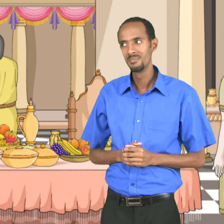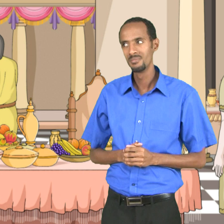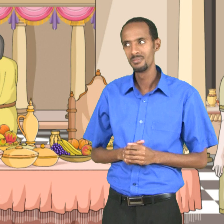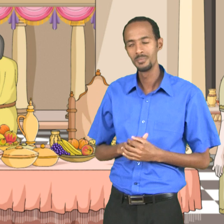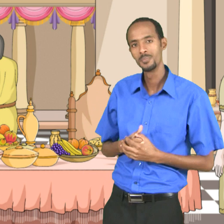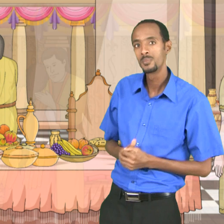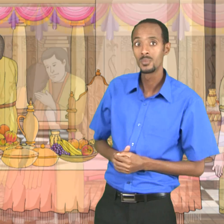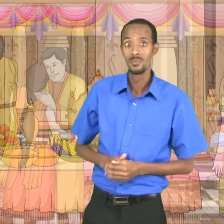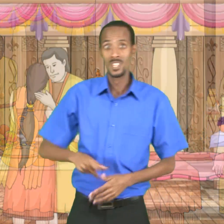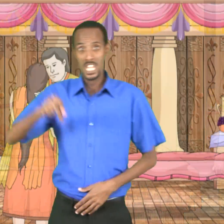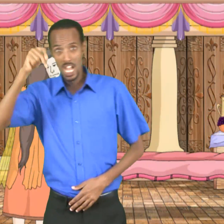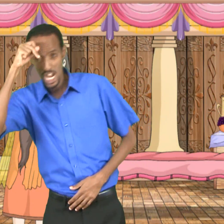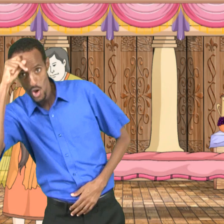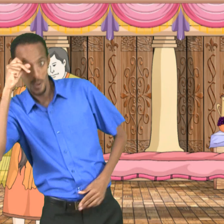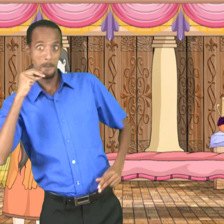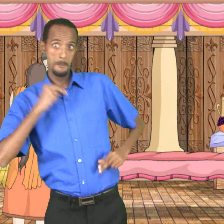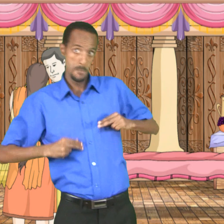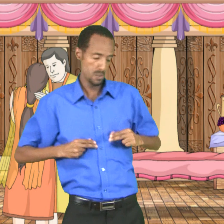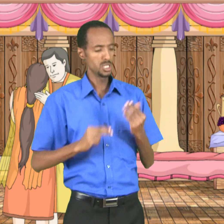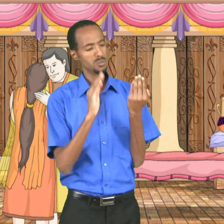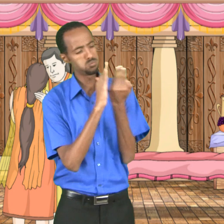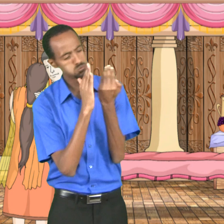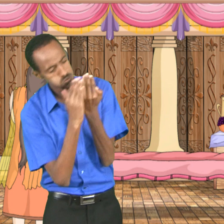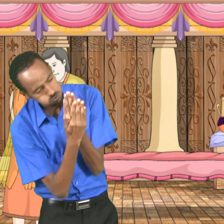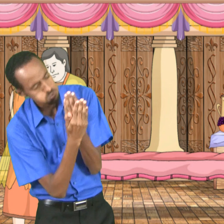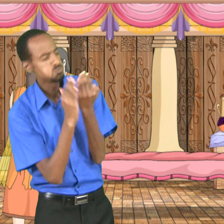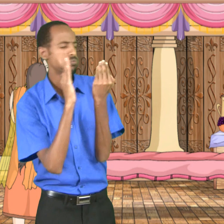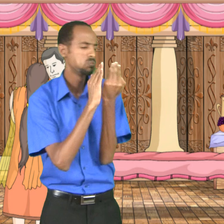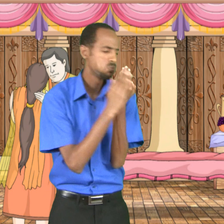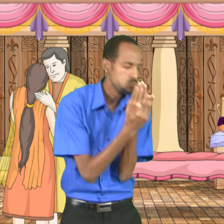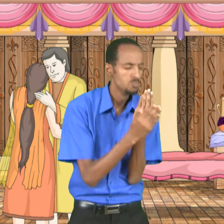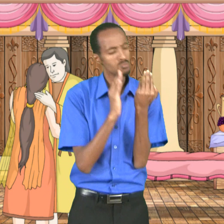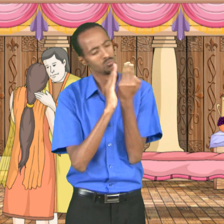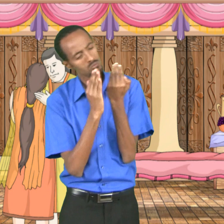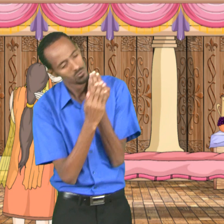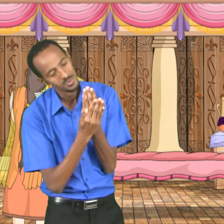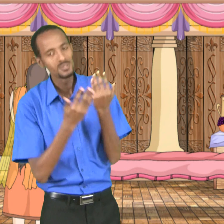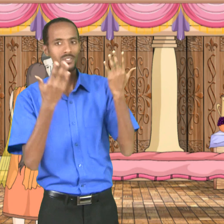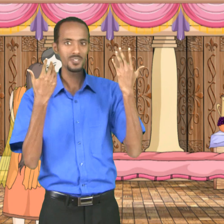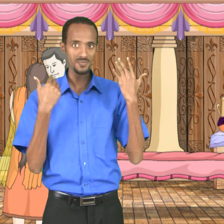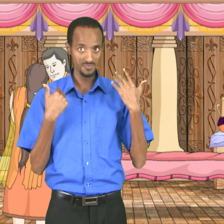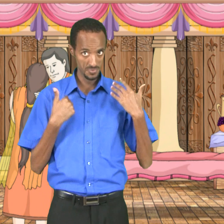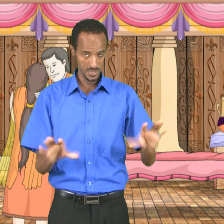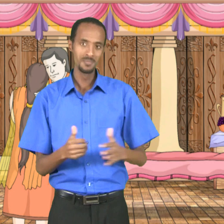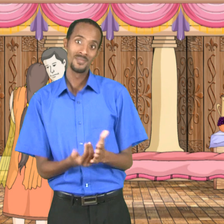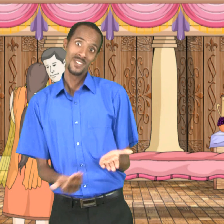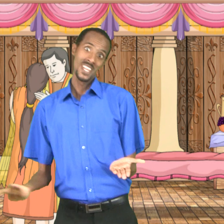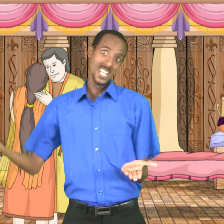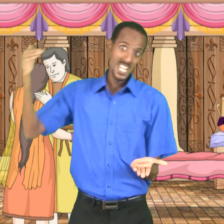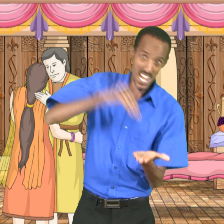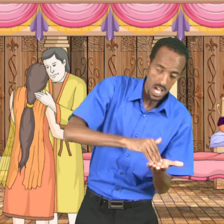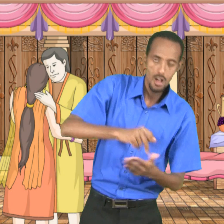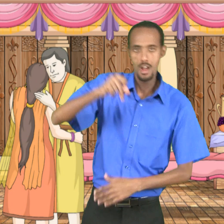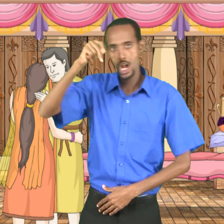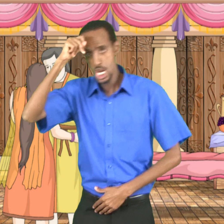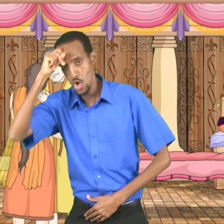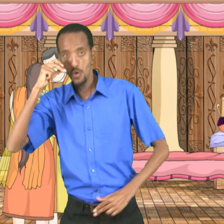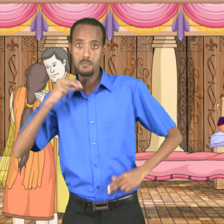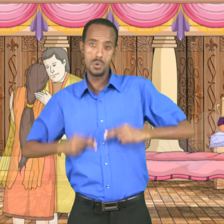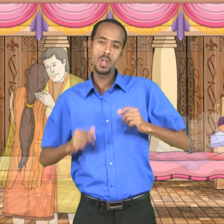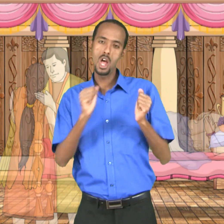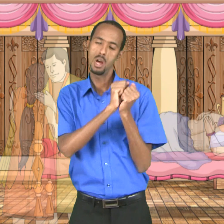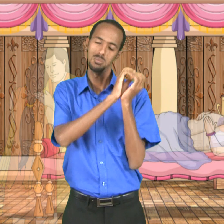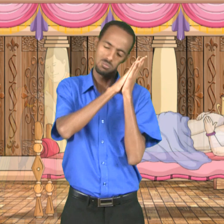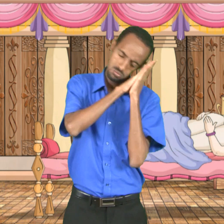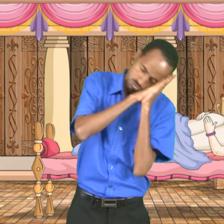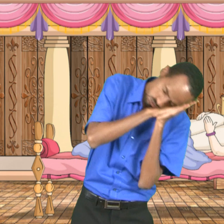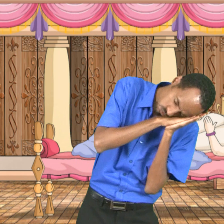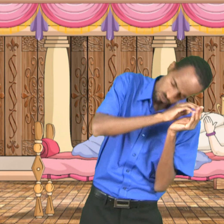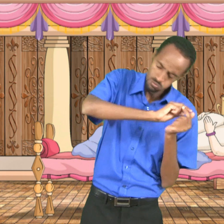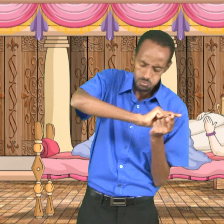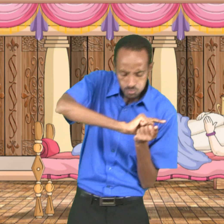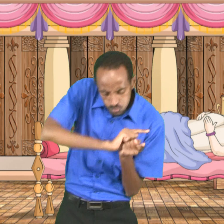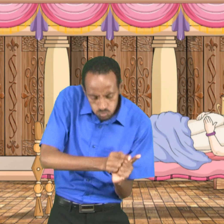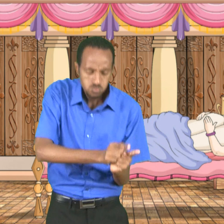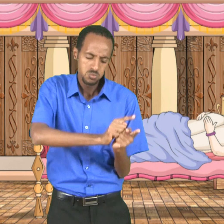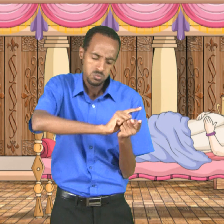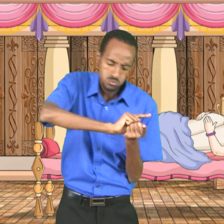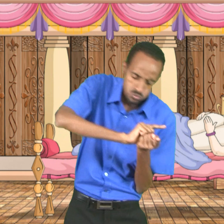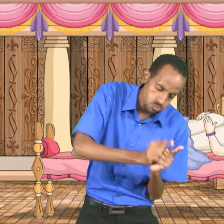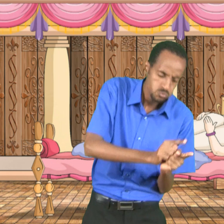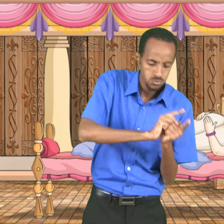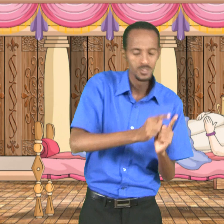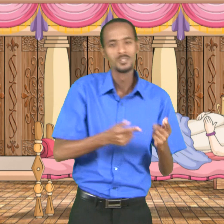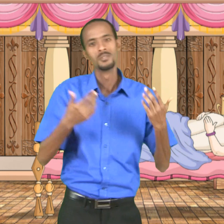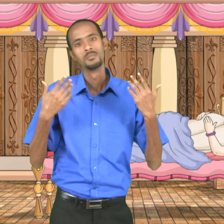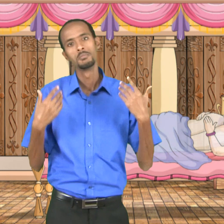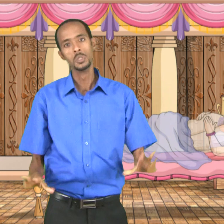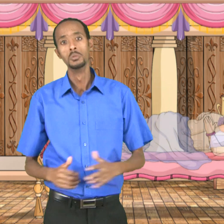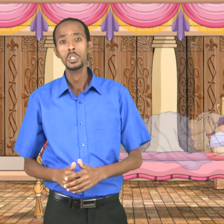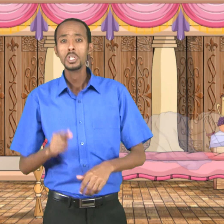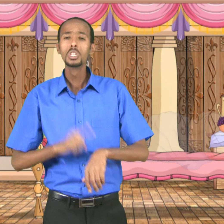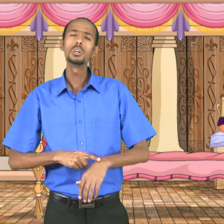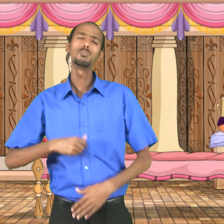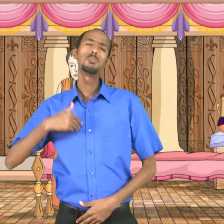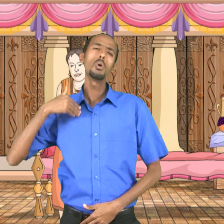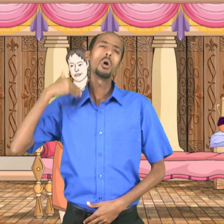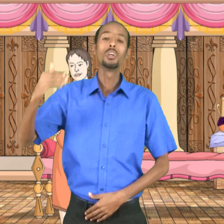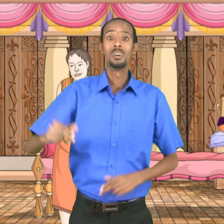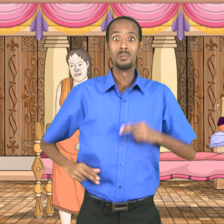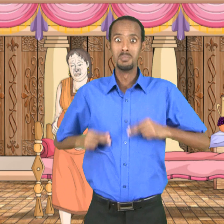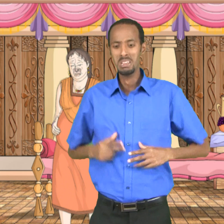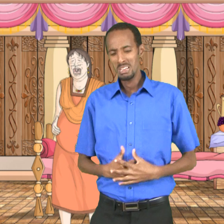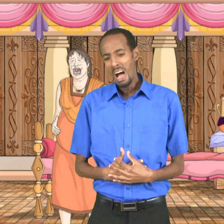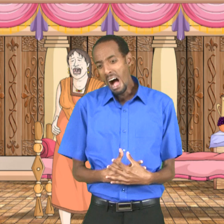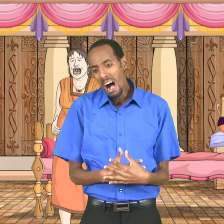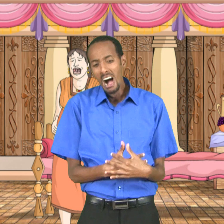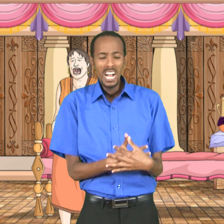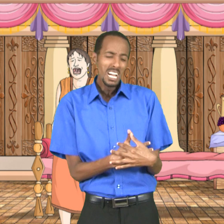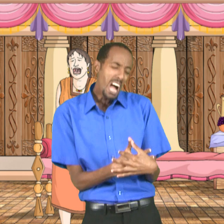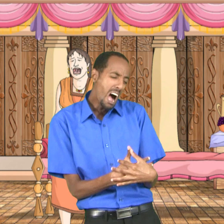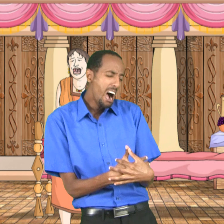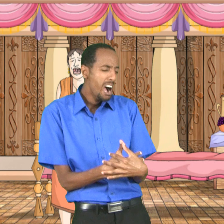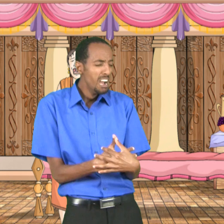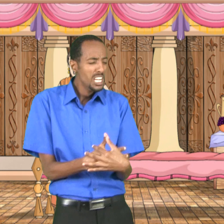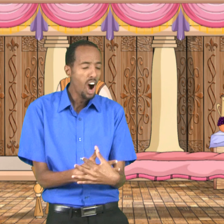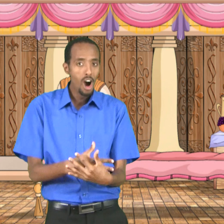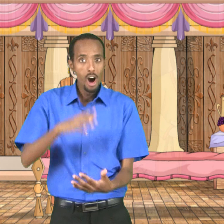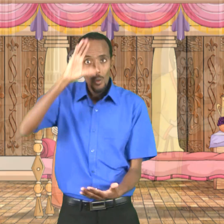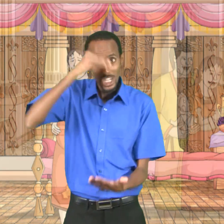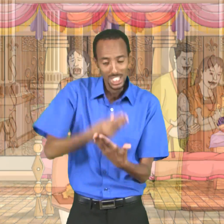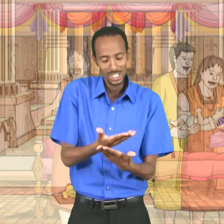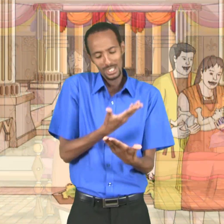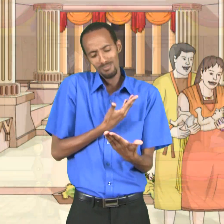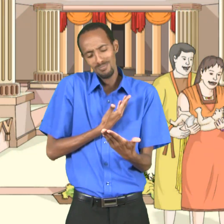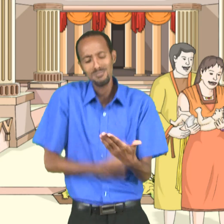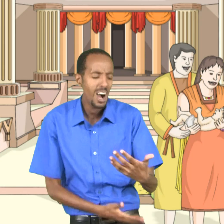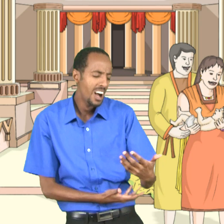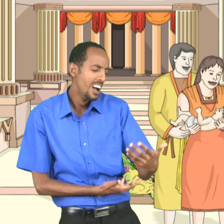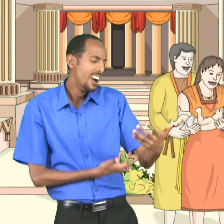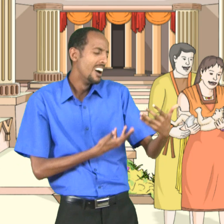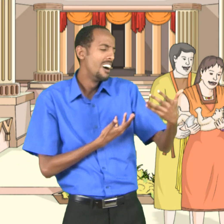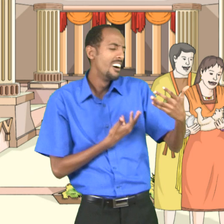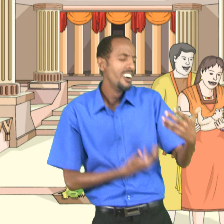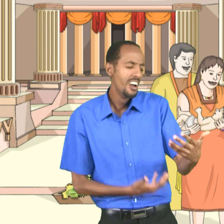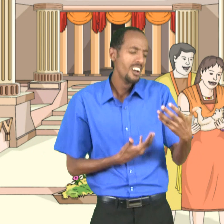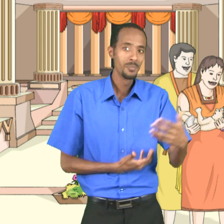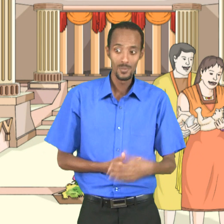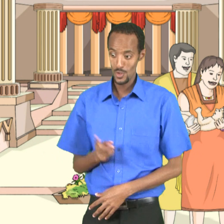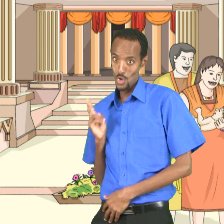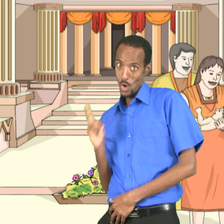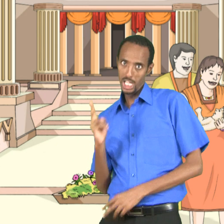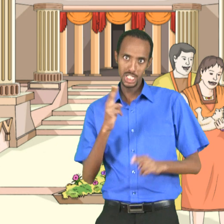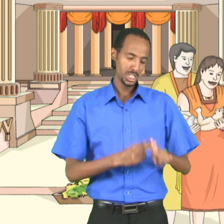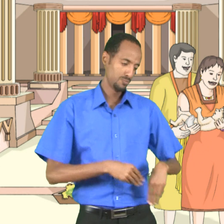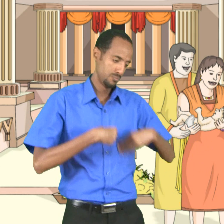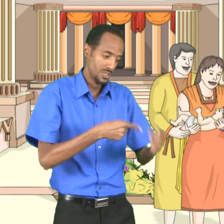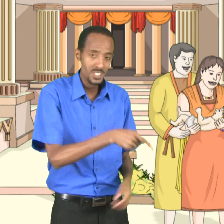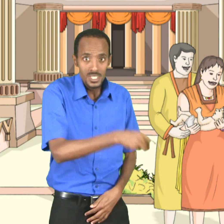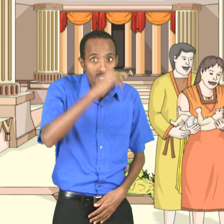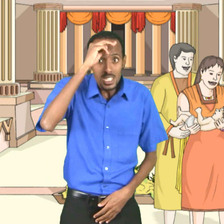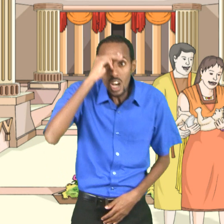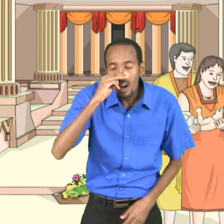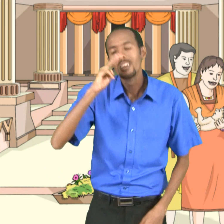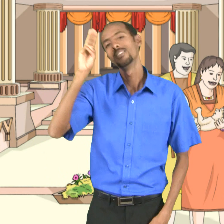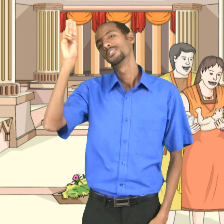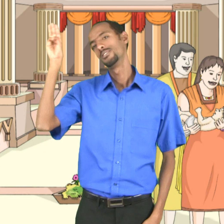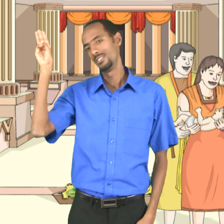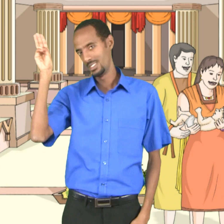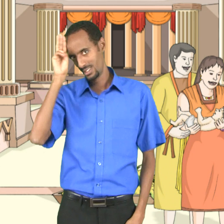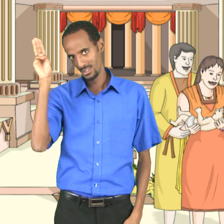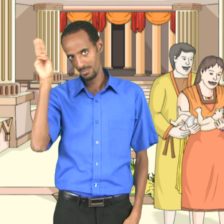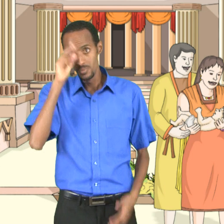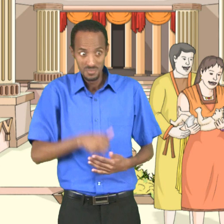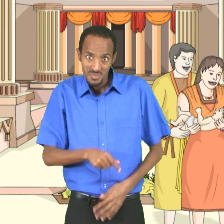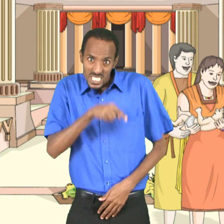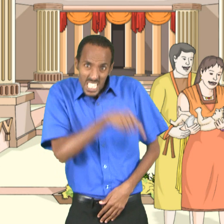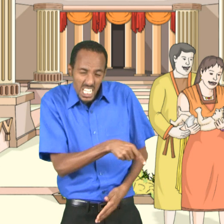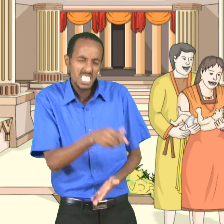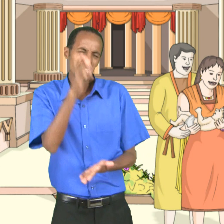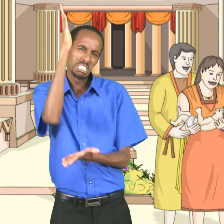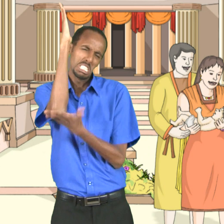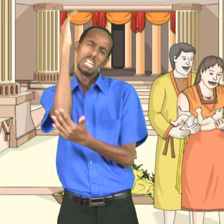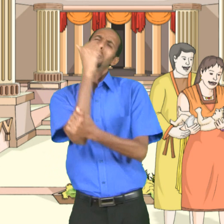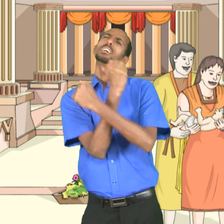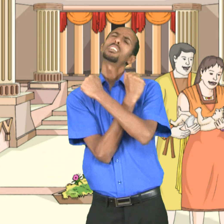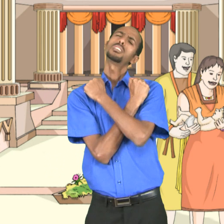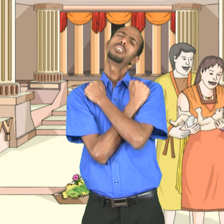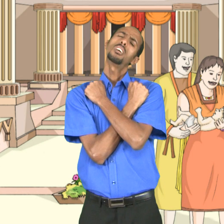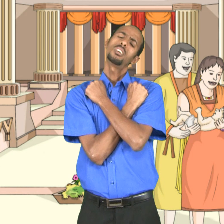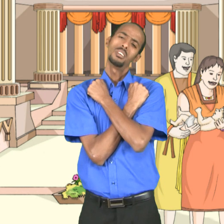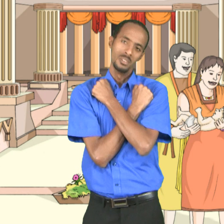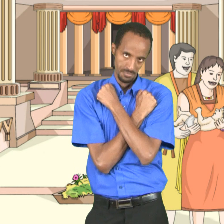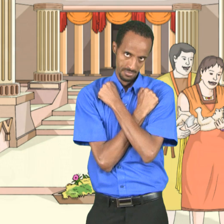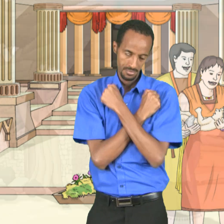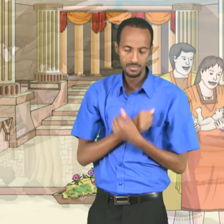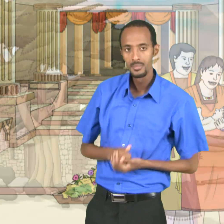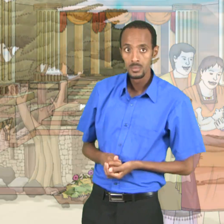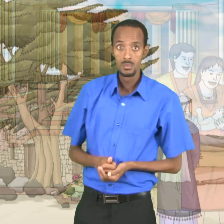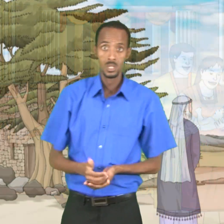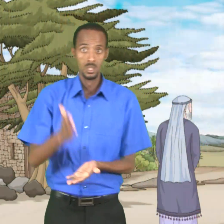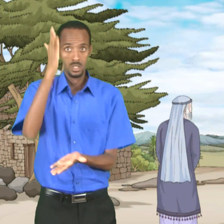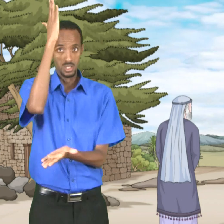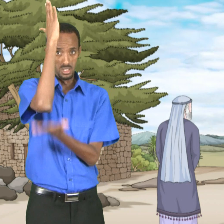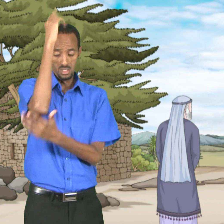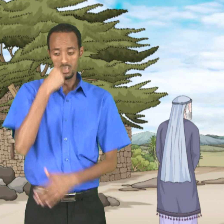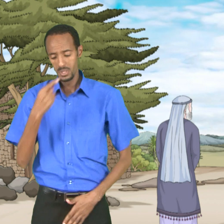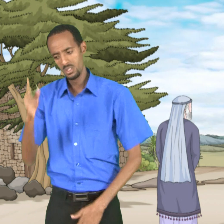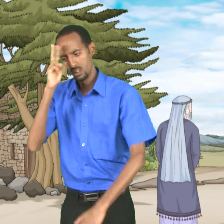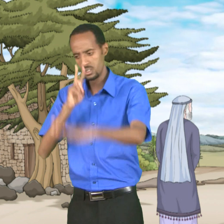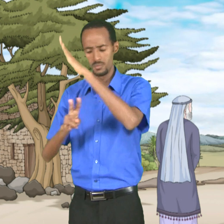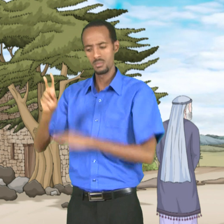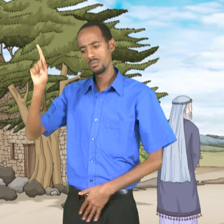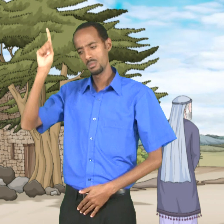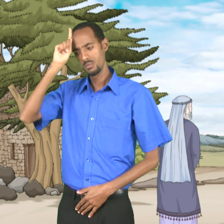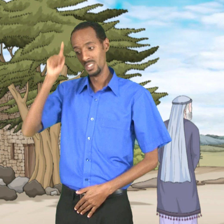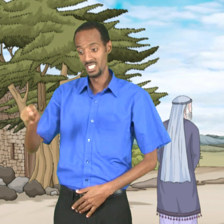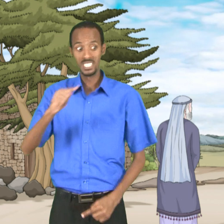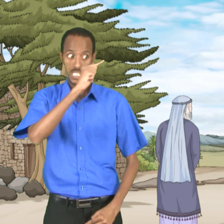Then David comforted his wife Bathsheba, and he went to her and lay with her. So she gave birth to a son, and they named him Solomon.